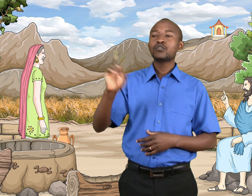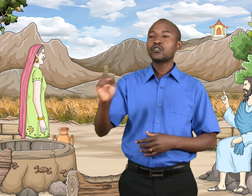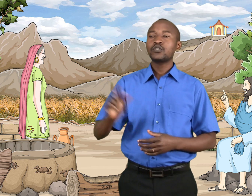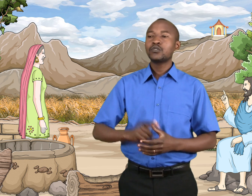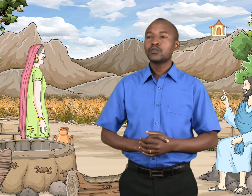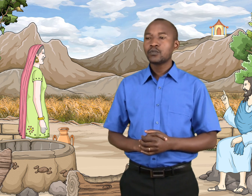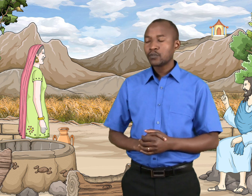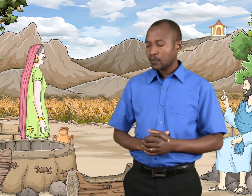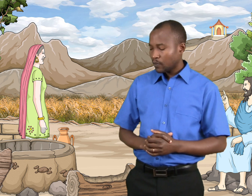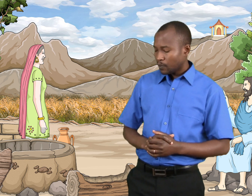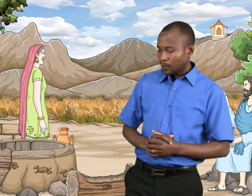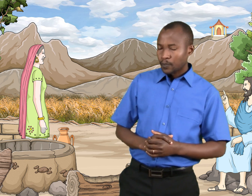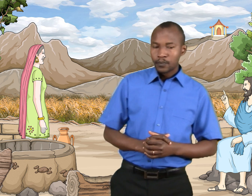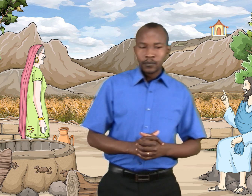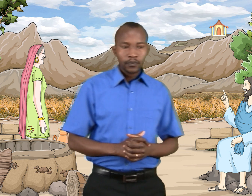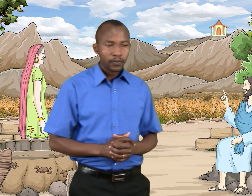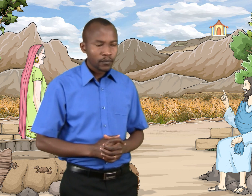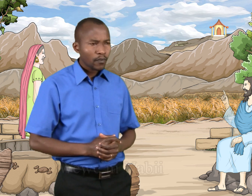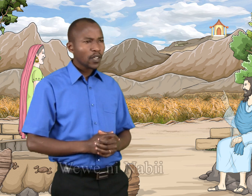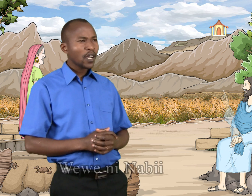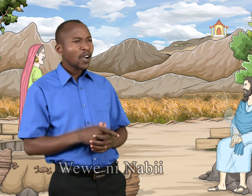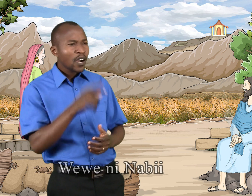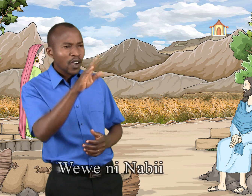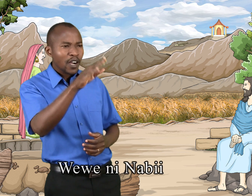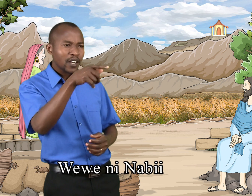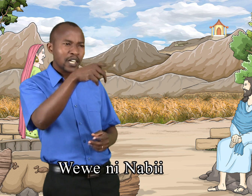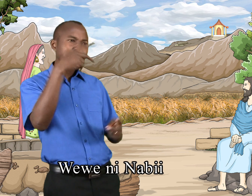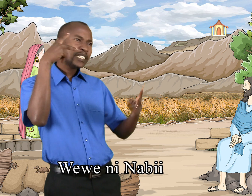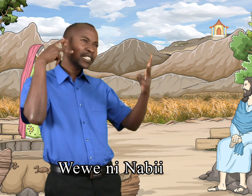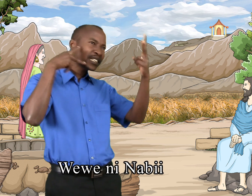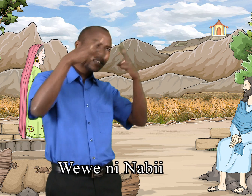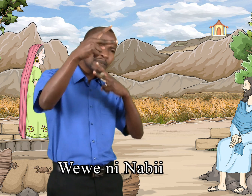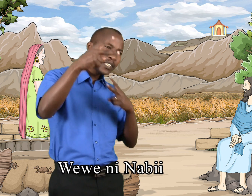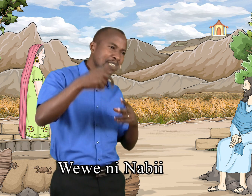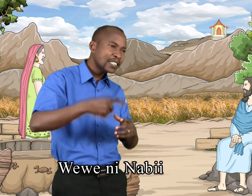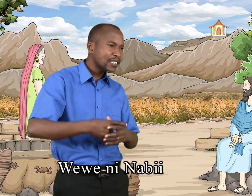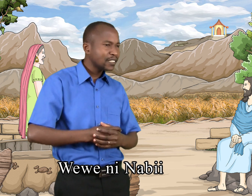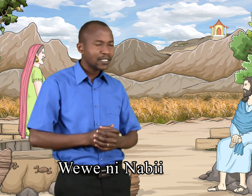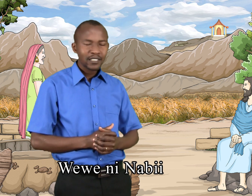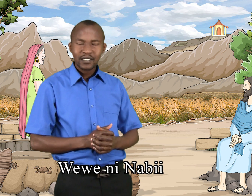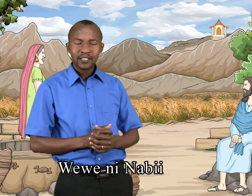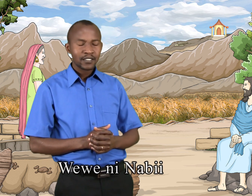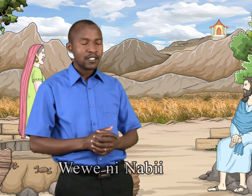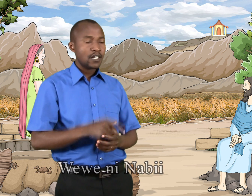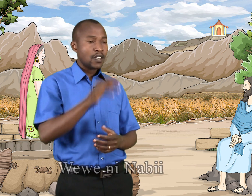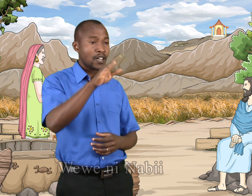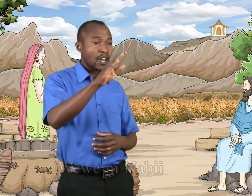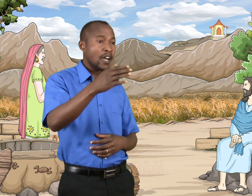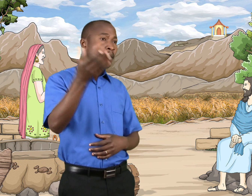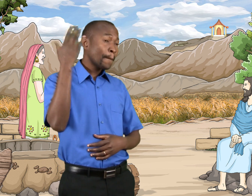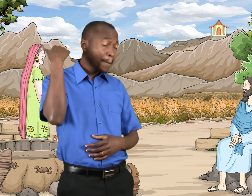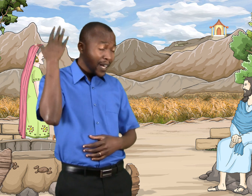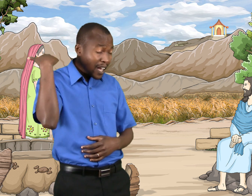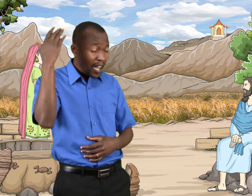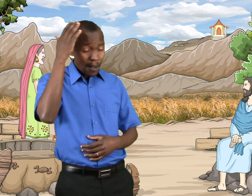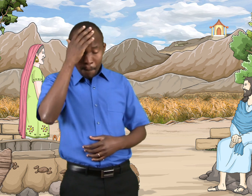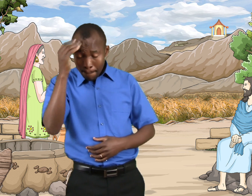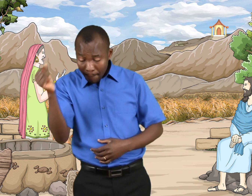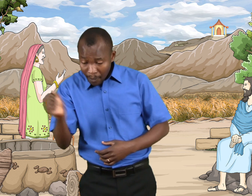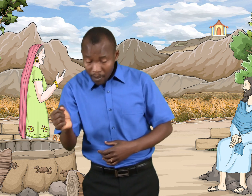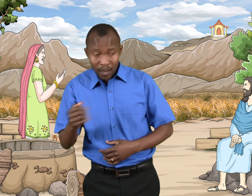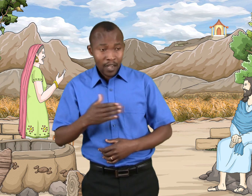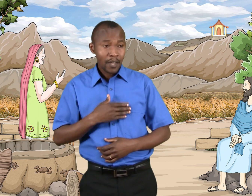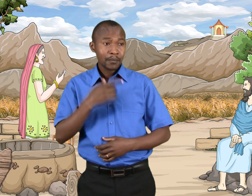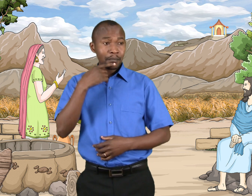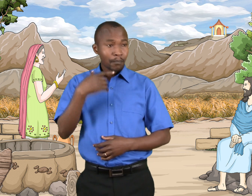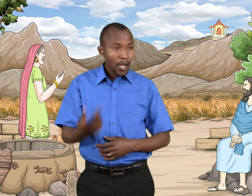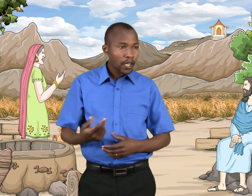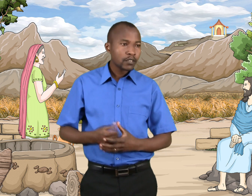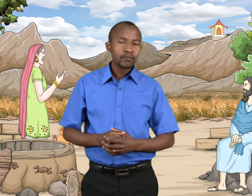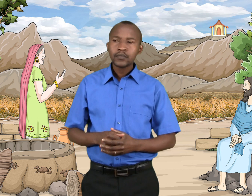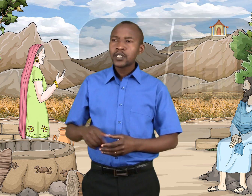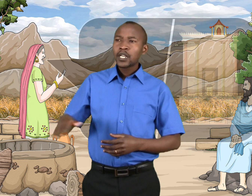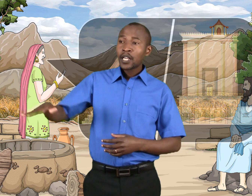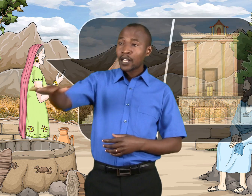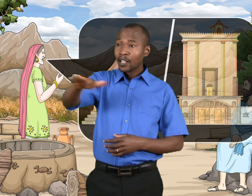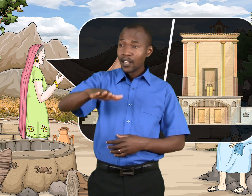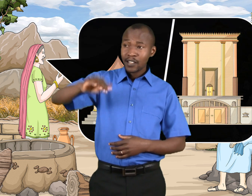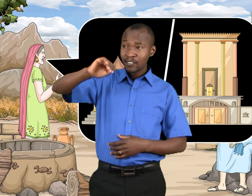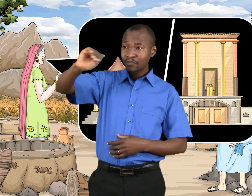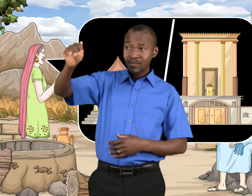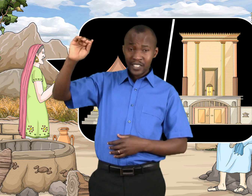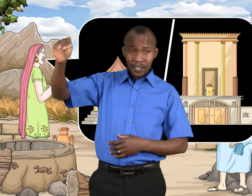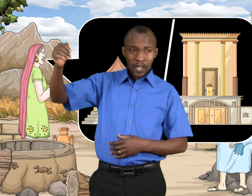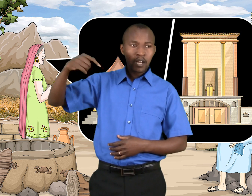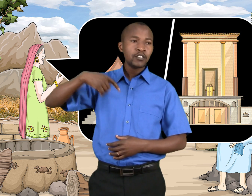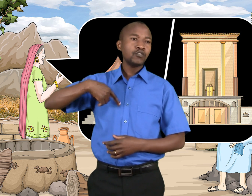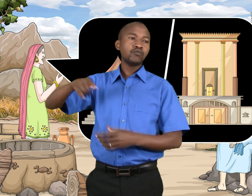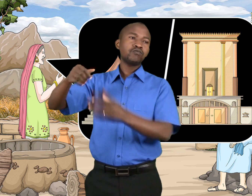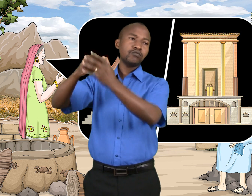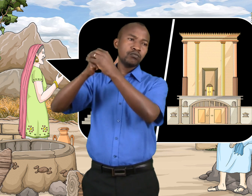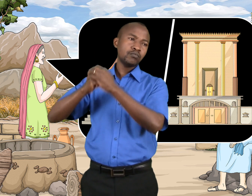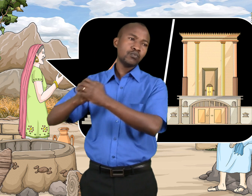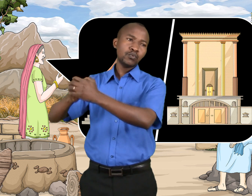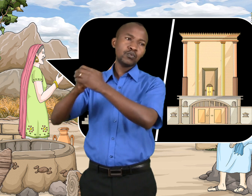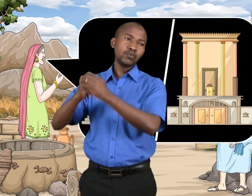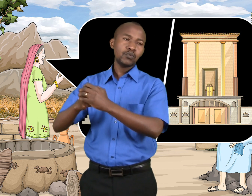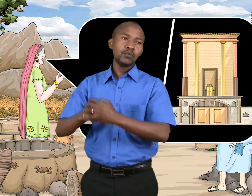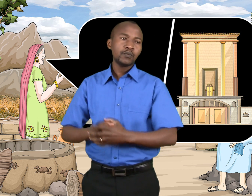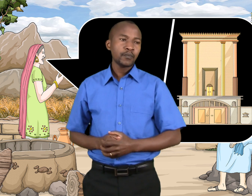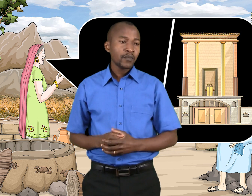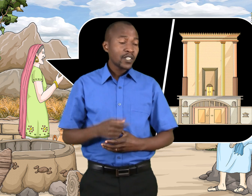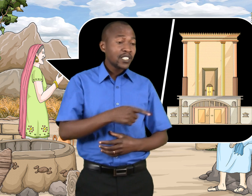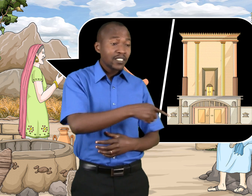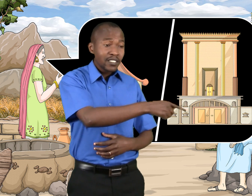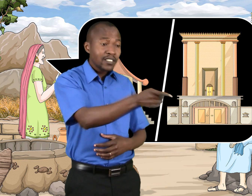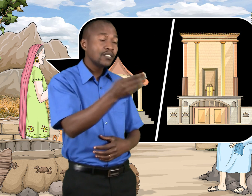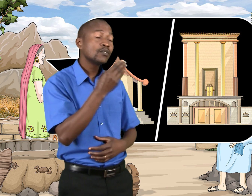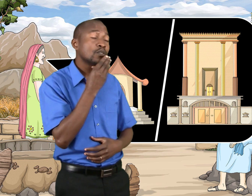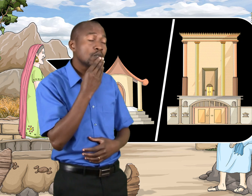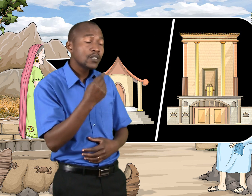“Sir,” the woman said, “I see that You are a prophet.